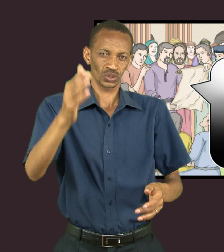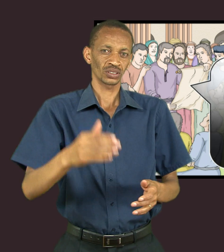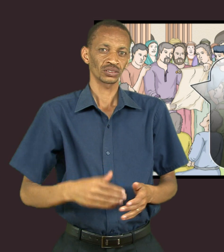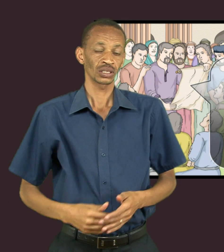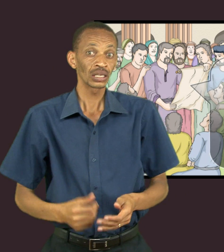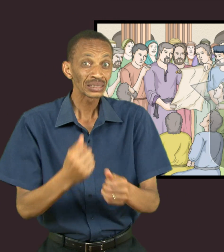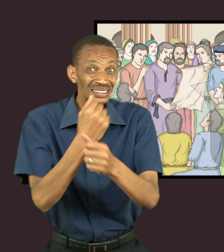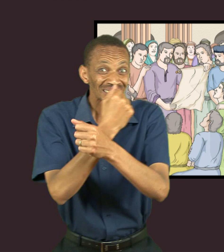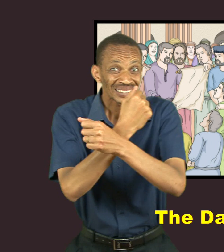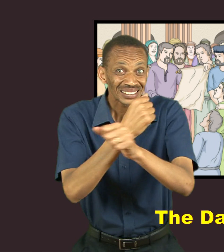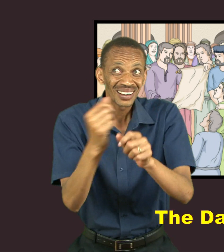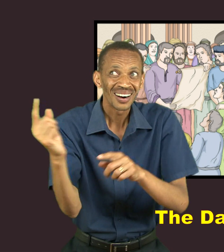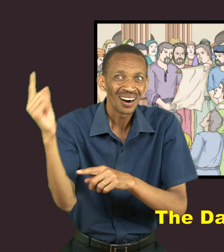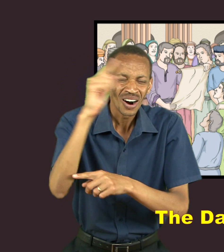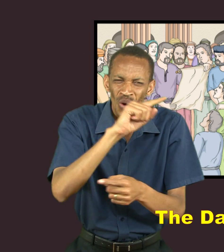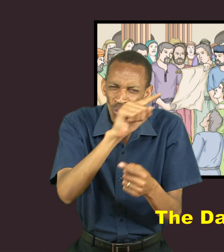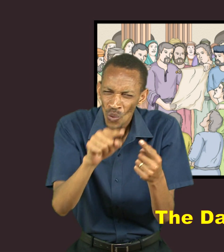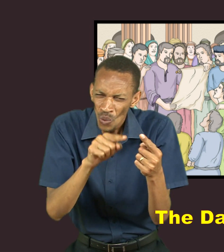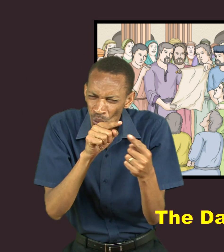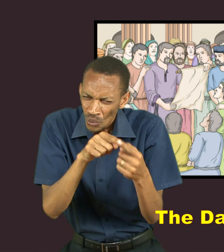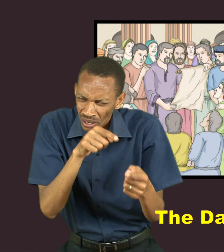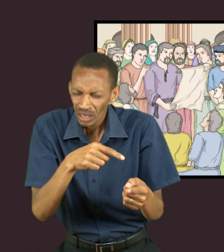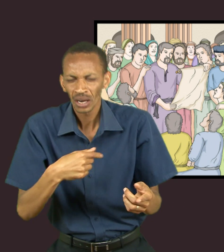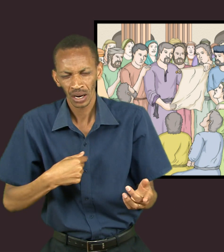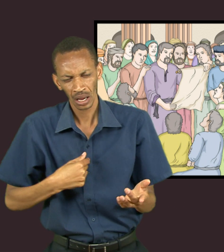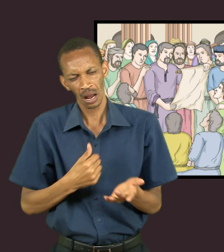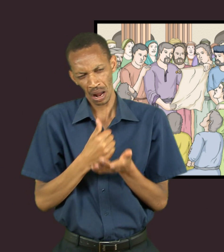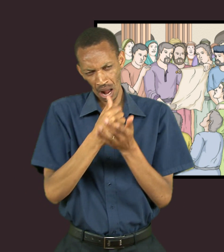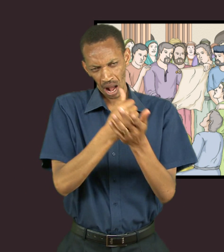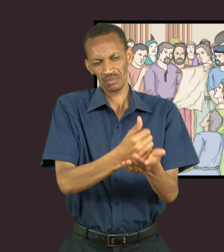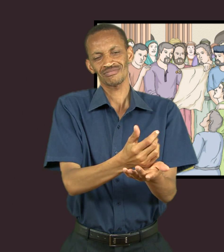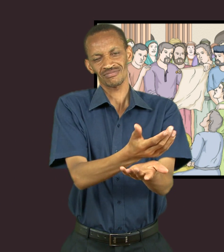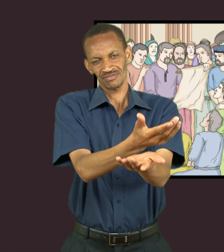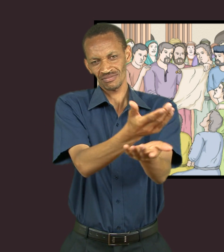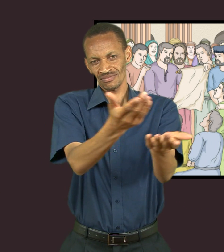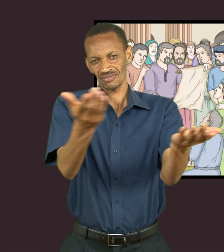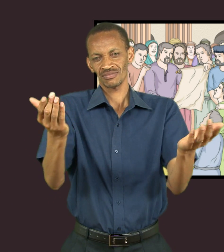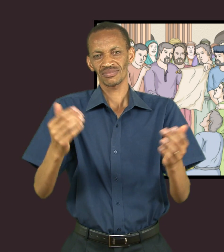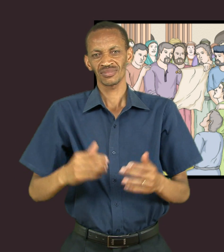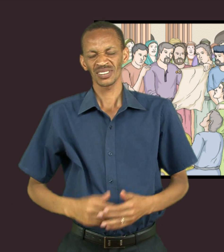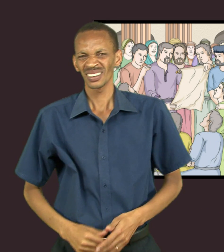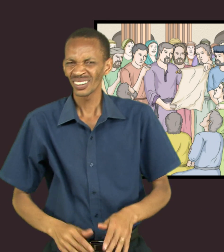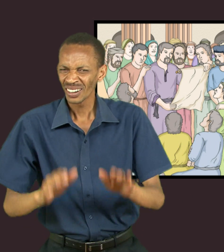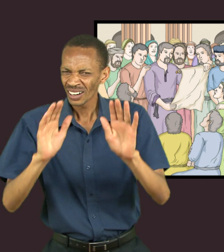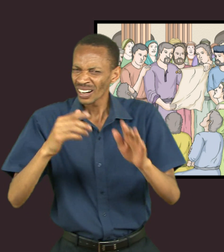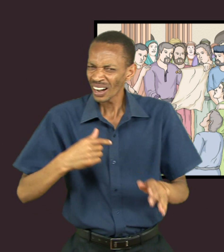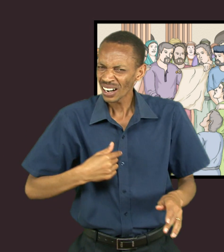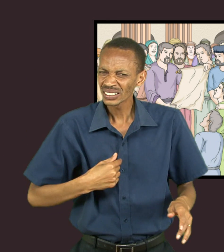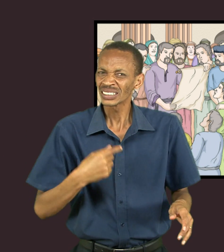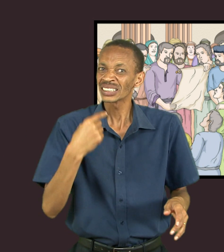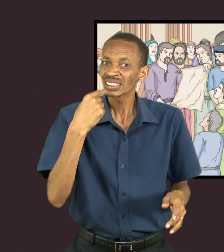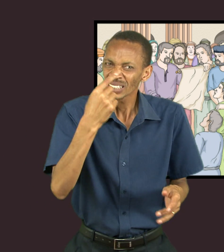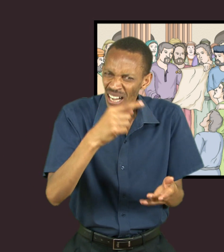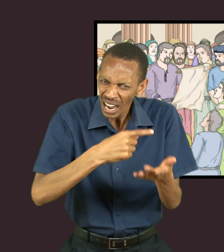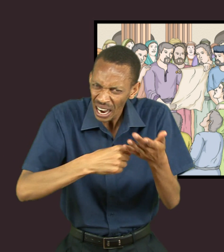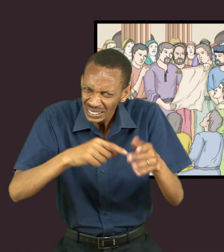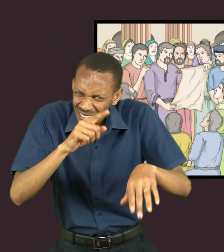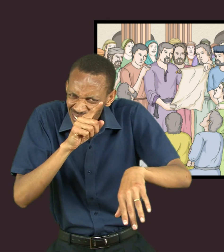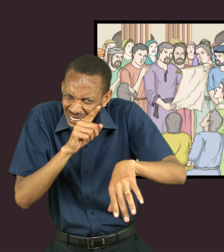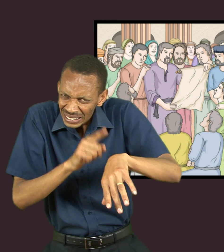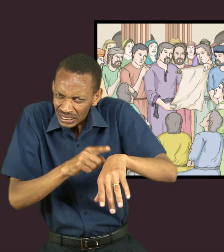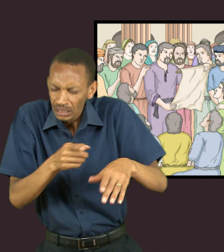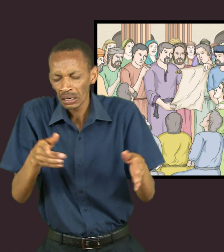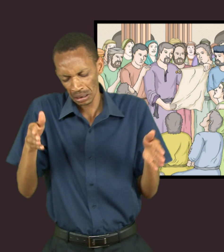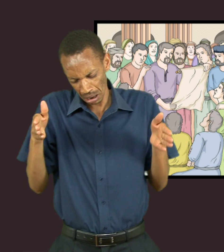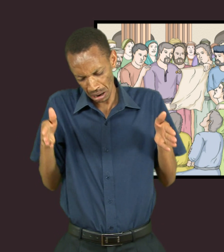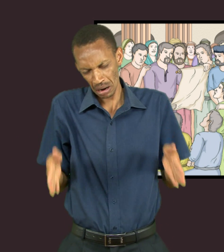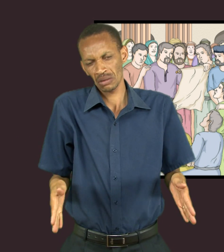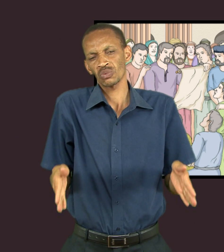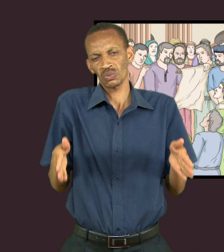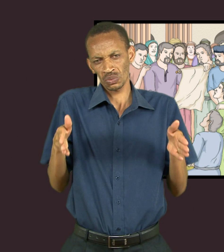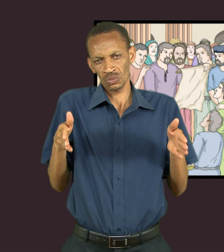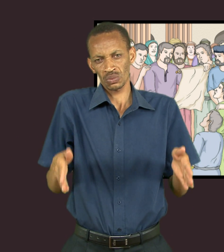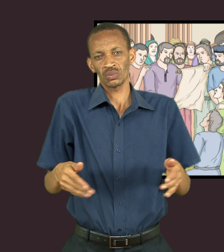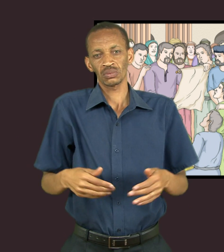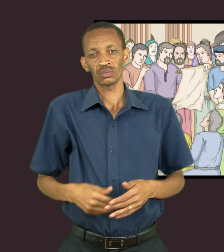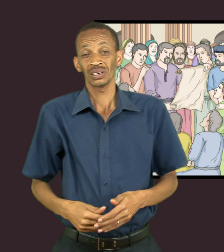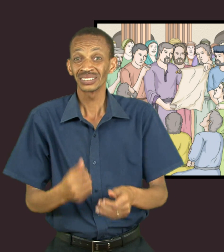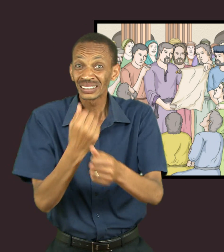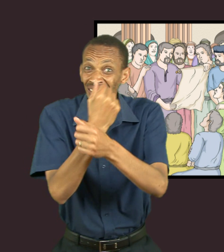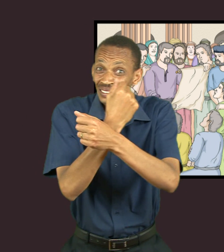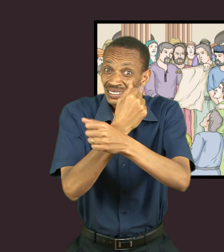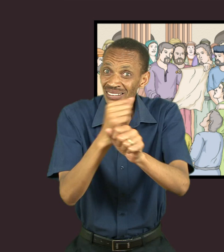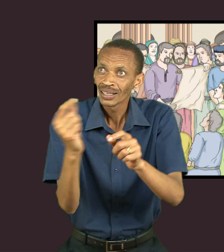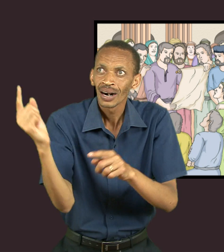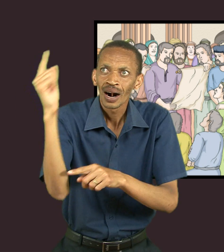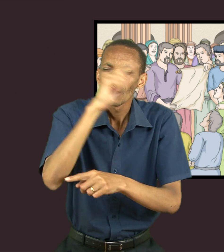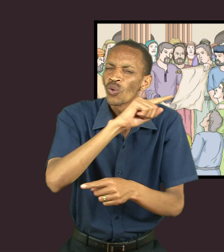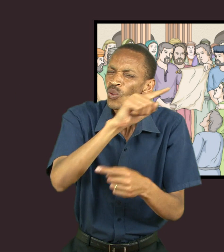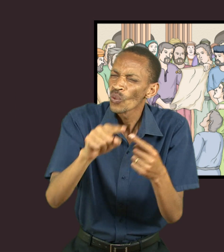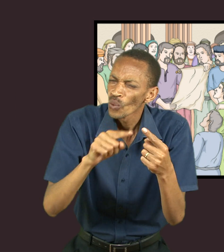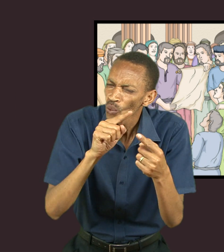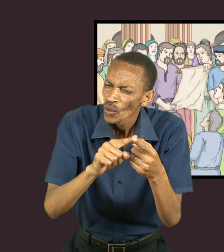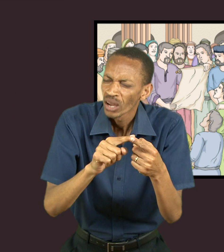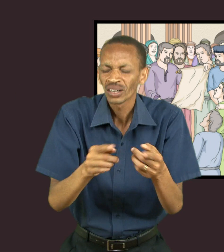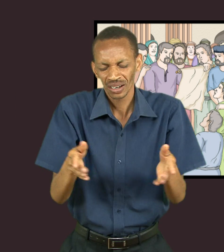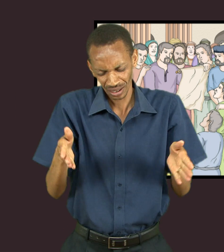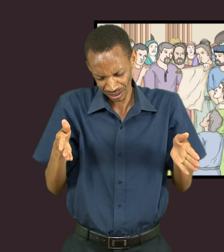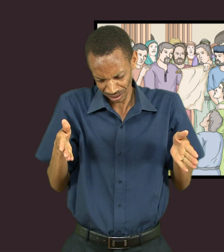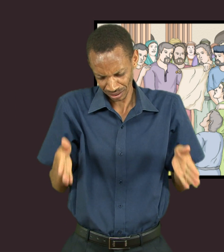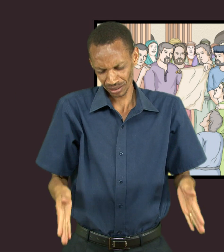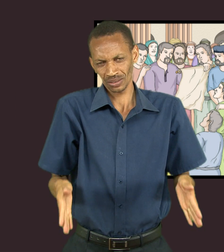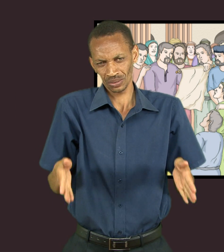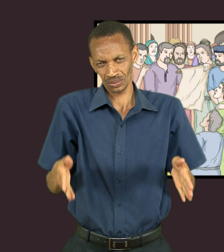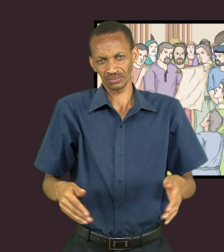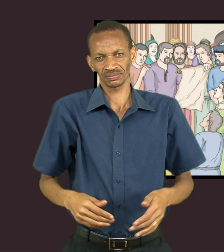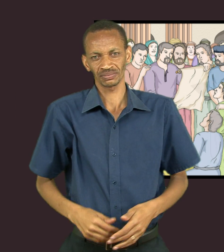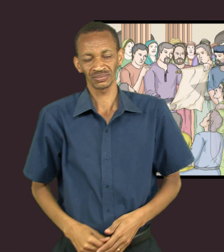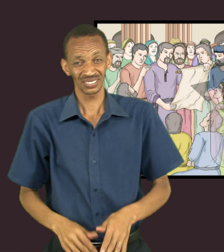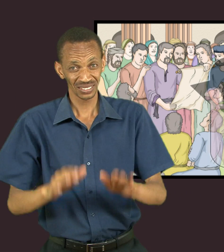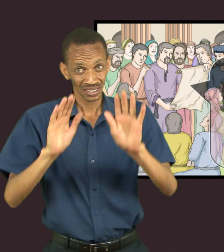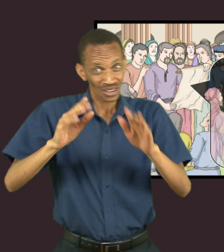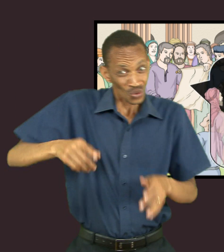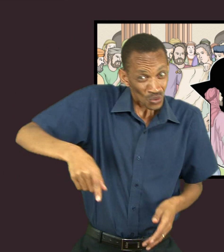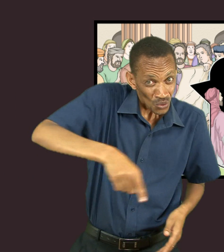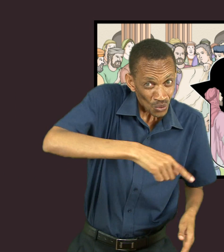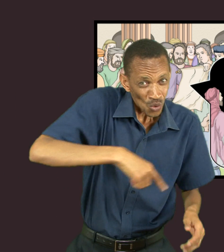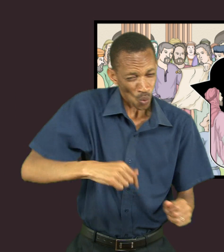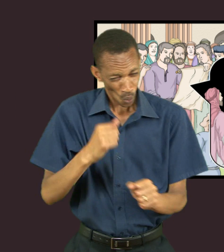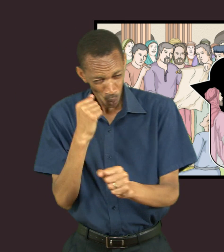Behold, now is the time of favor; now is the day of salvation!